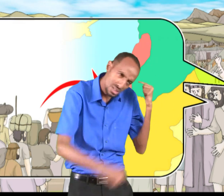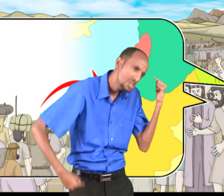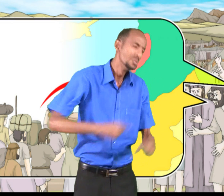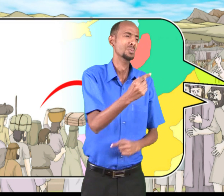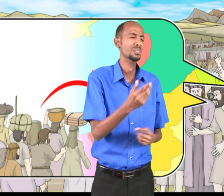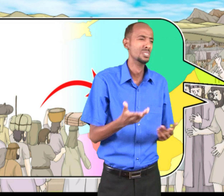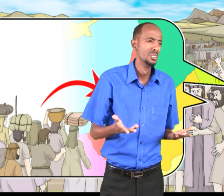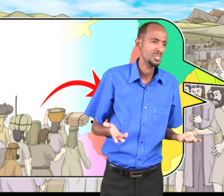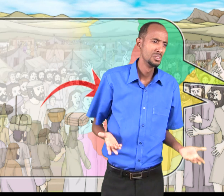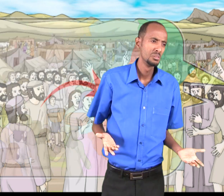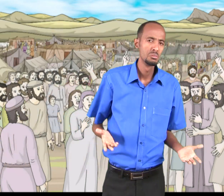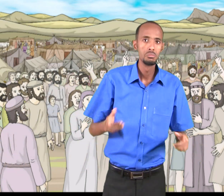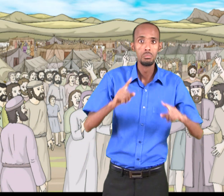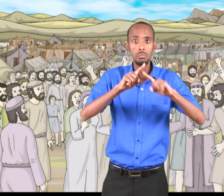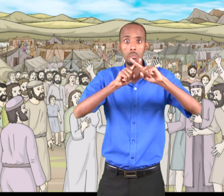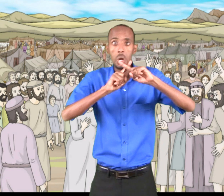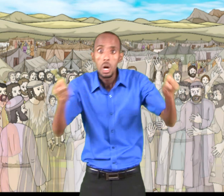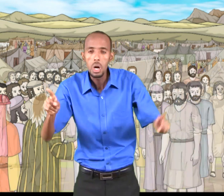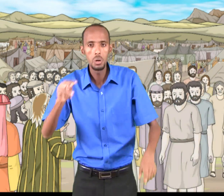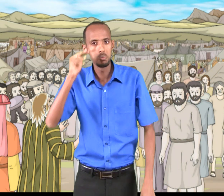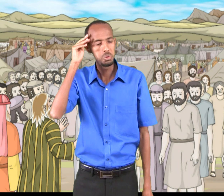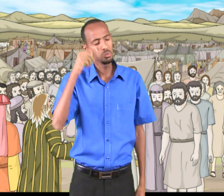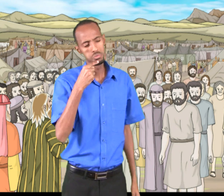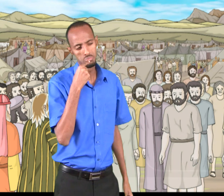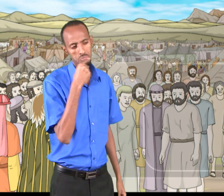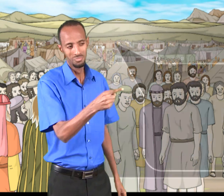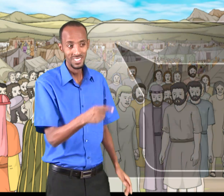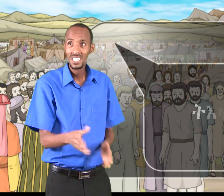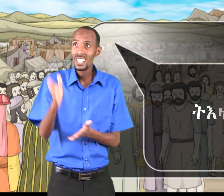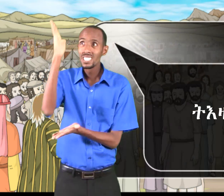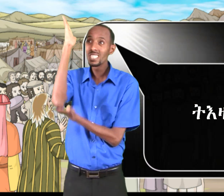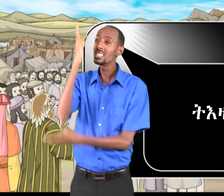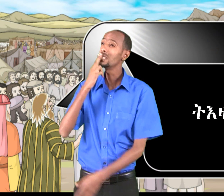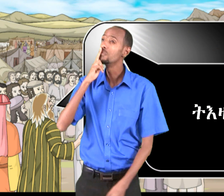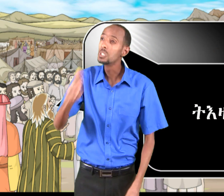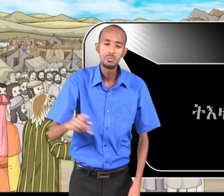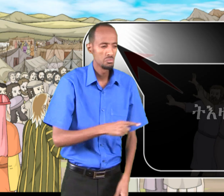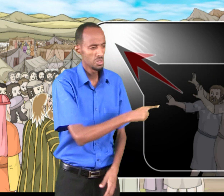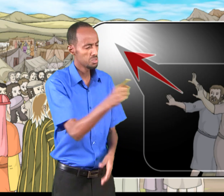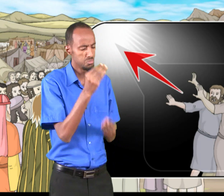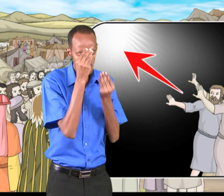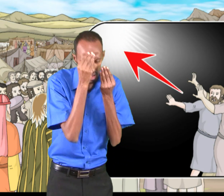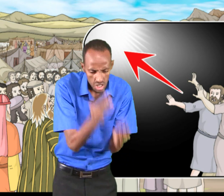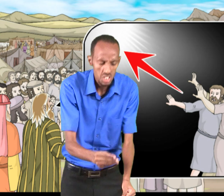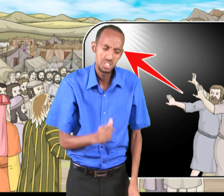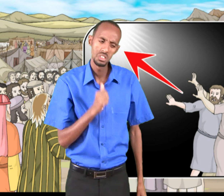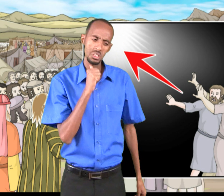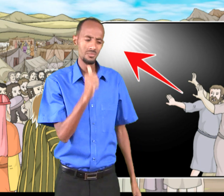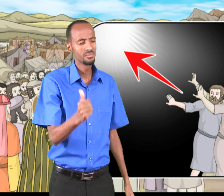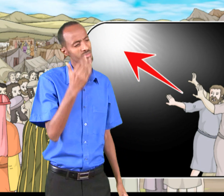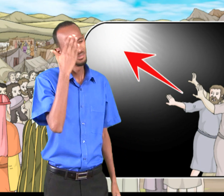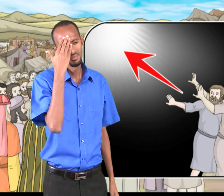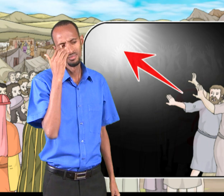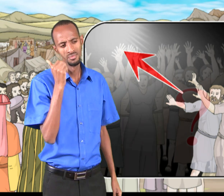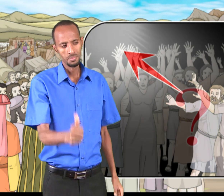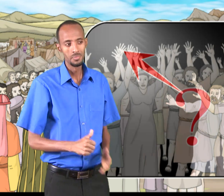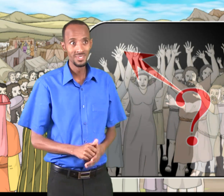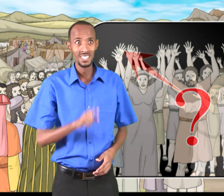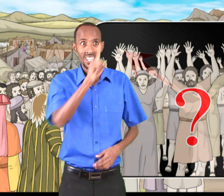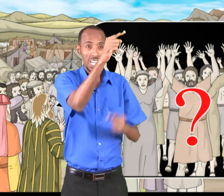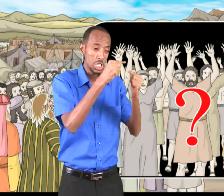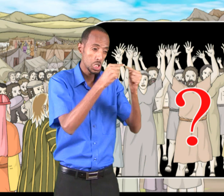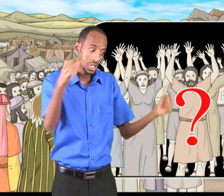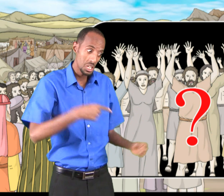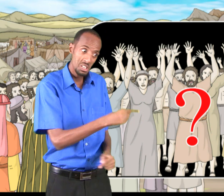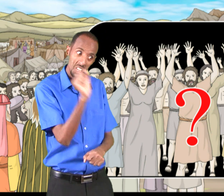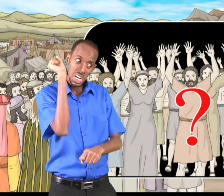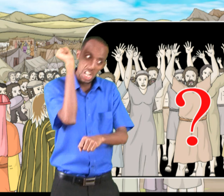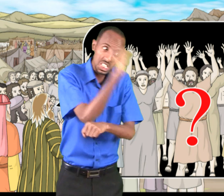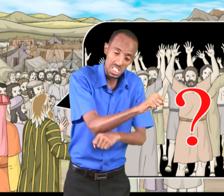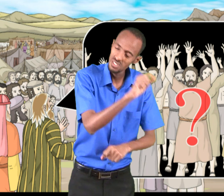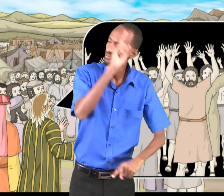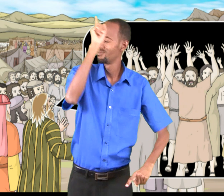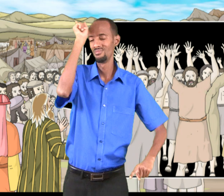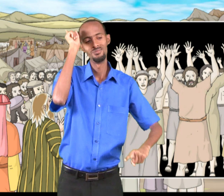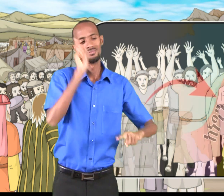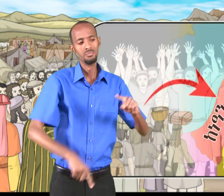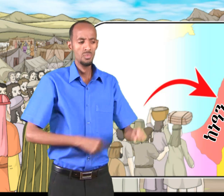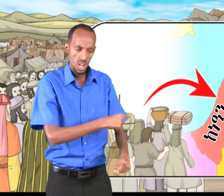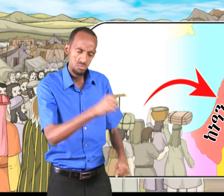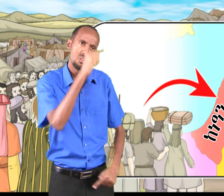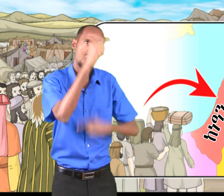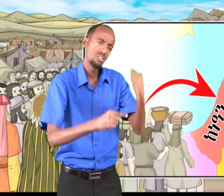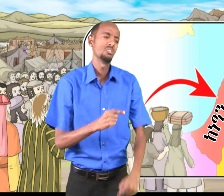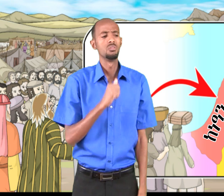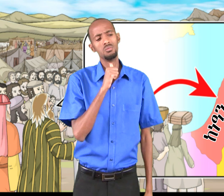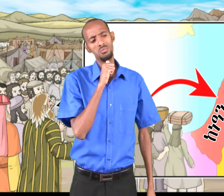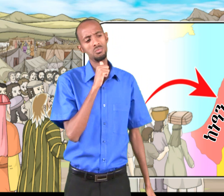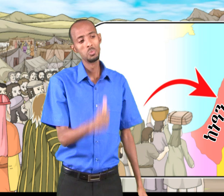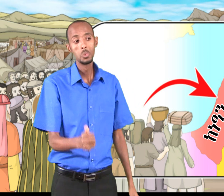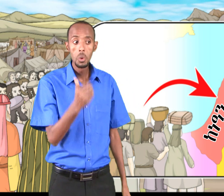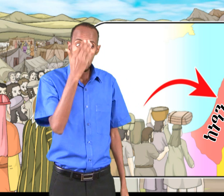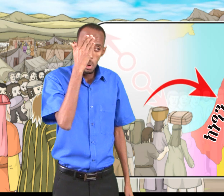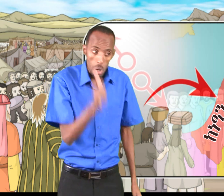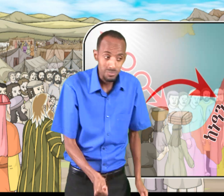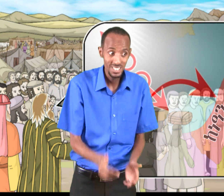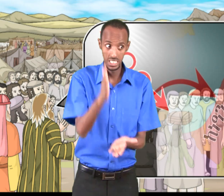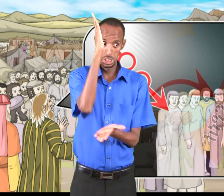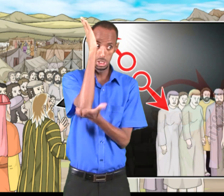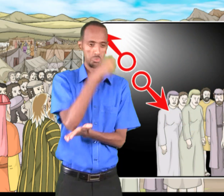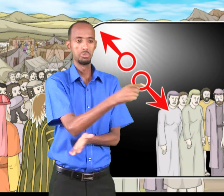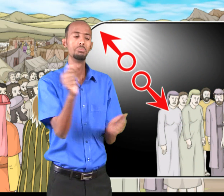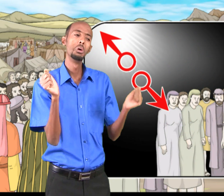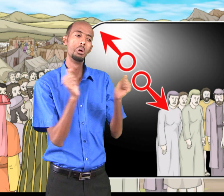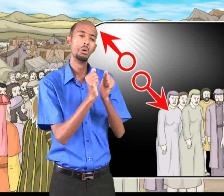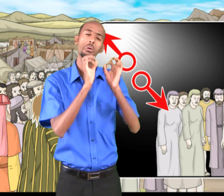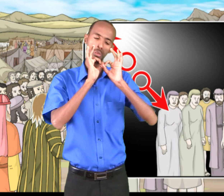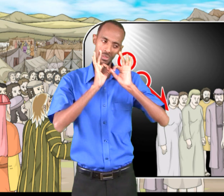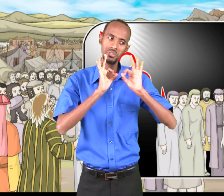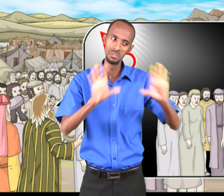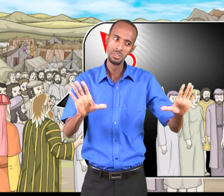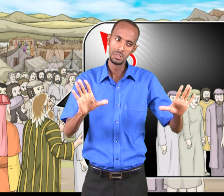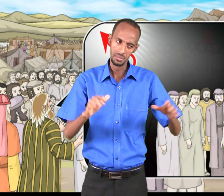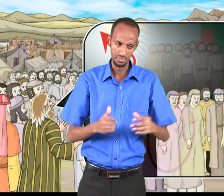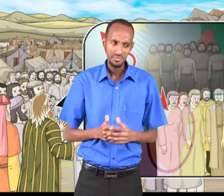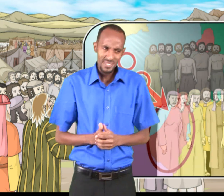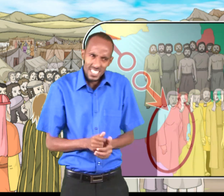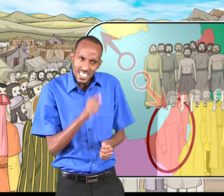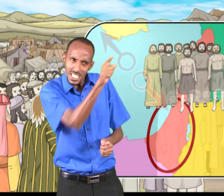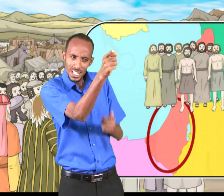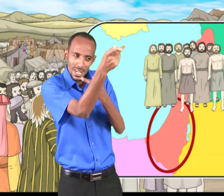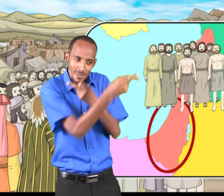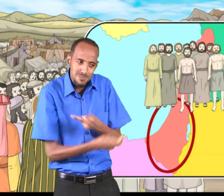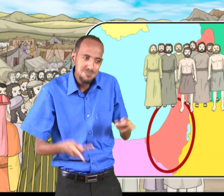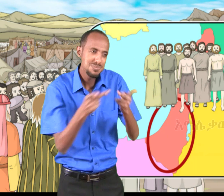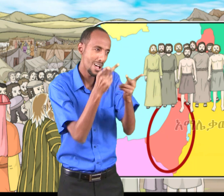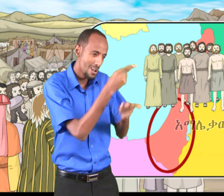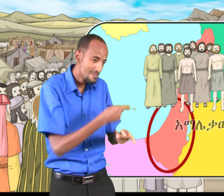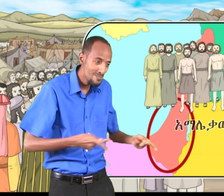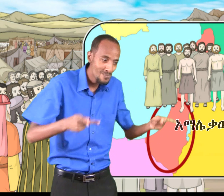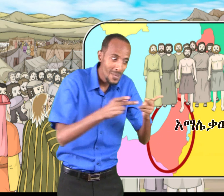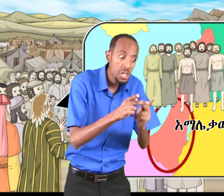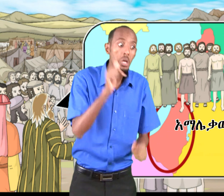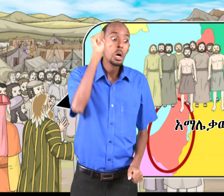But Moses said, “Why are you transgressing the commandment of the LORD? This will not succeed! Do not go up, lest you be struck down by your enemies, because the LORD is not among you.